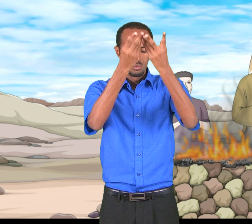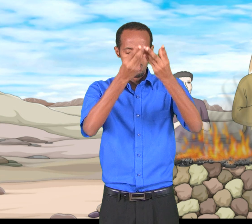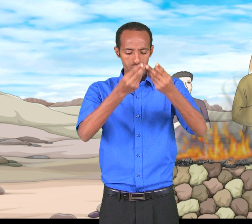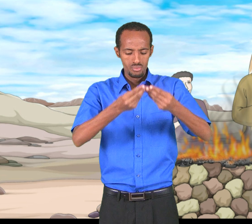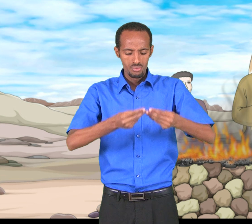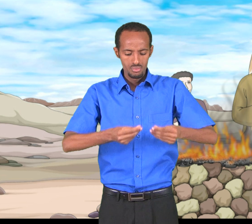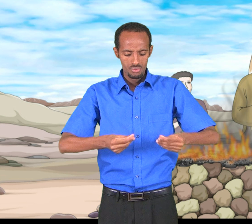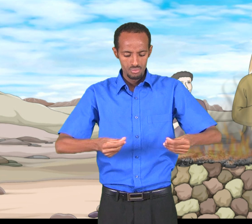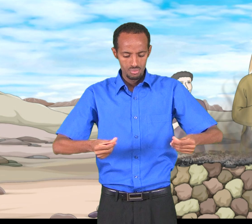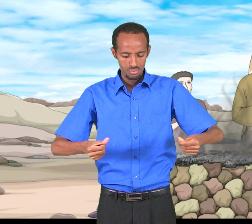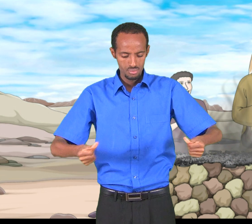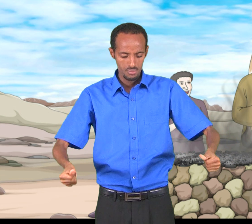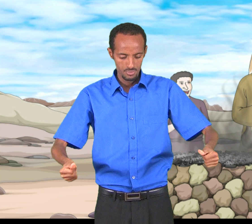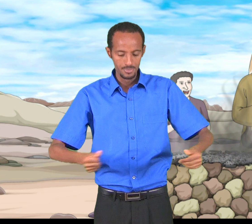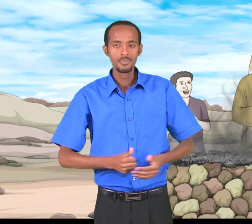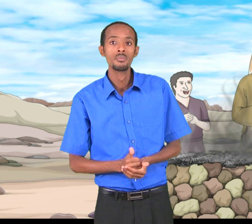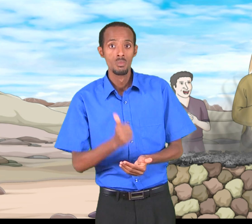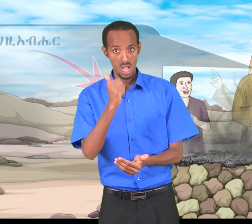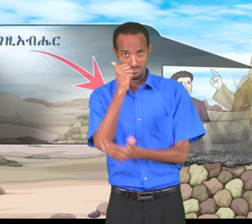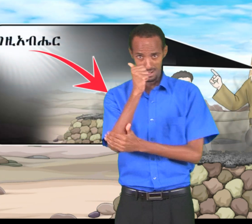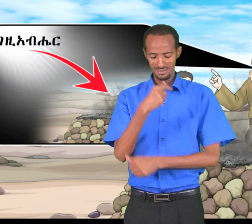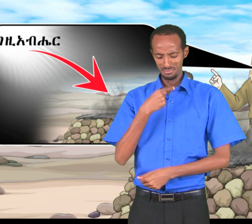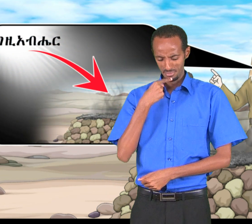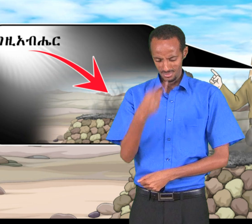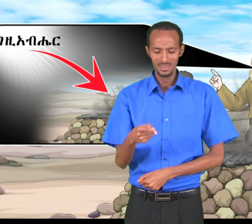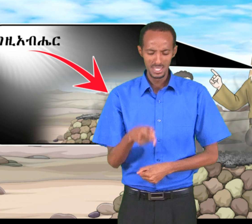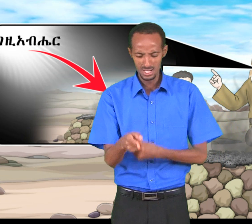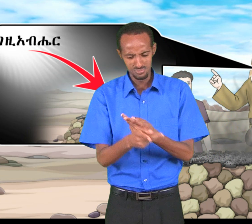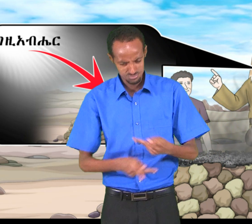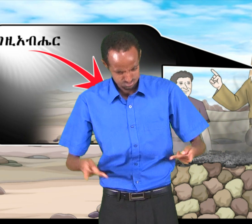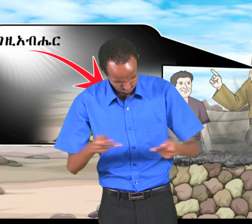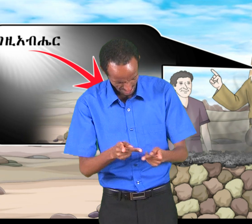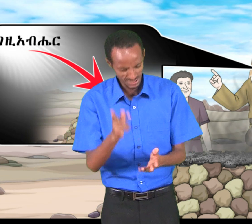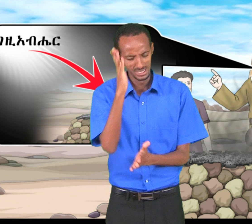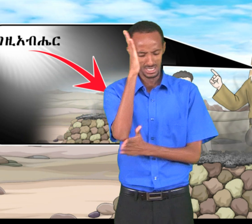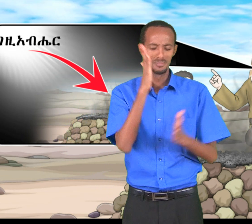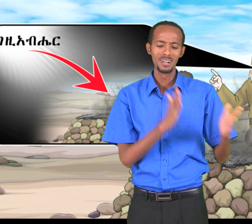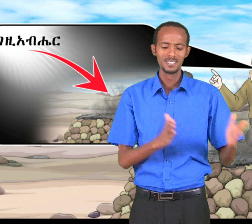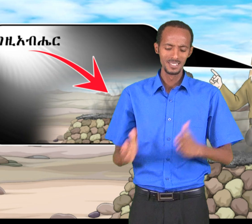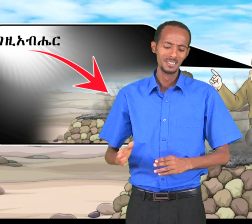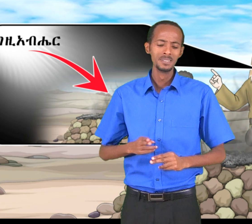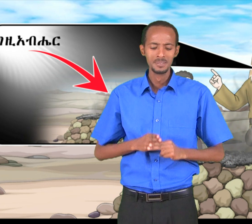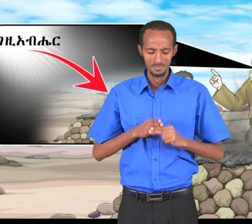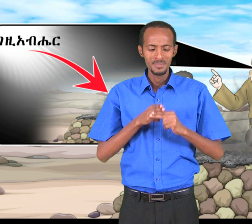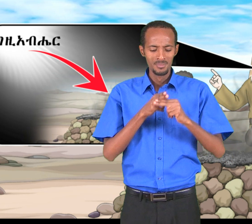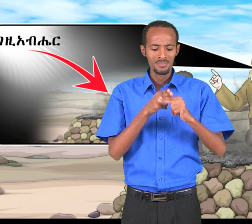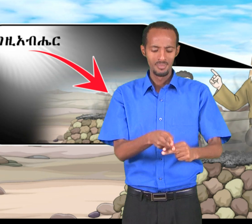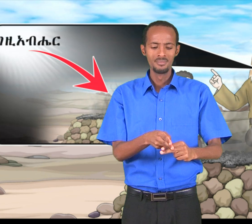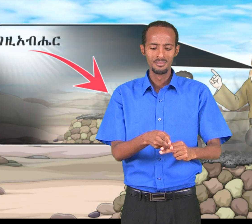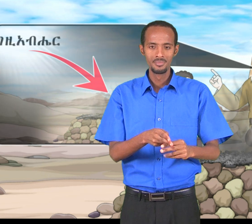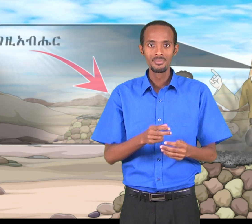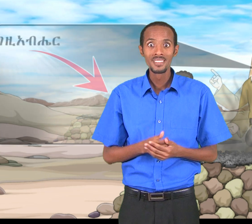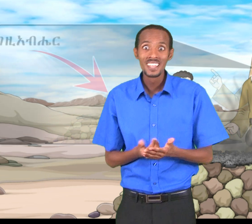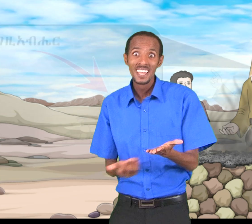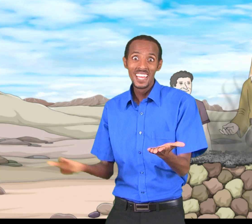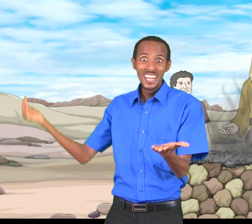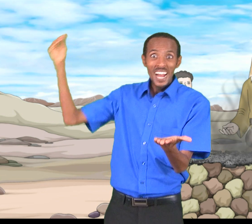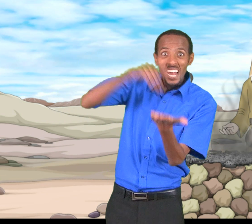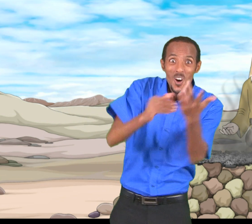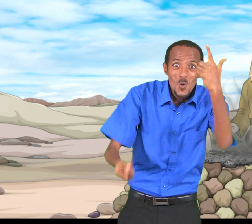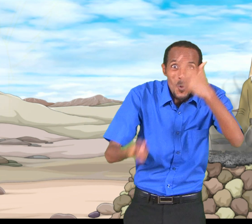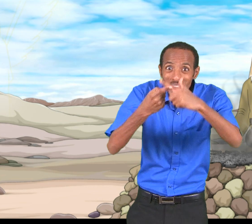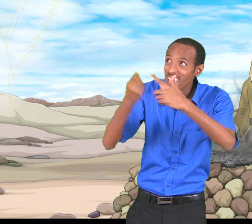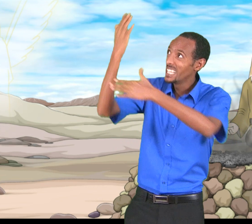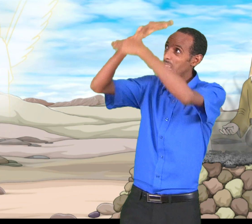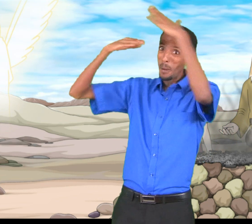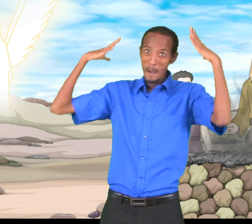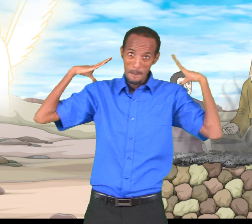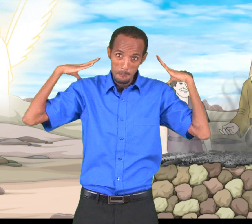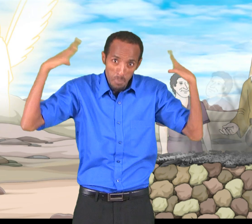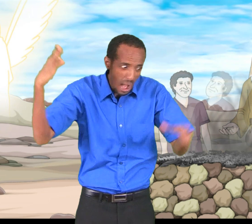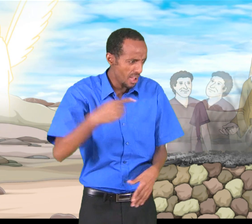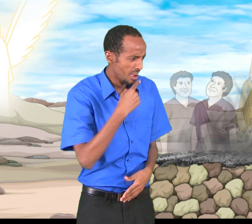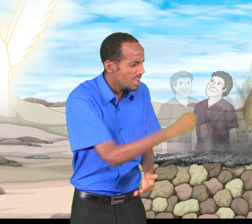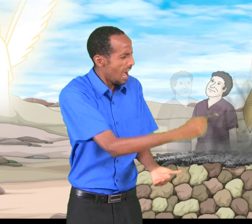And Abraham called that place The LORD Will Provide. So to this day it is said, “On the mountain of the LORD it will be provided.”